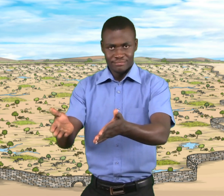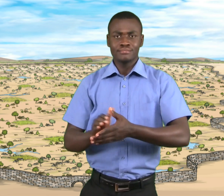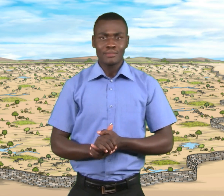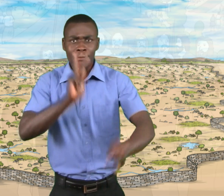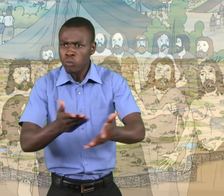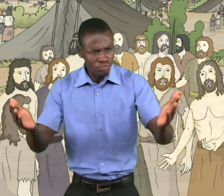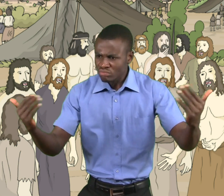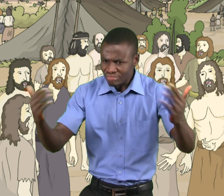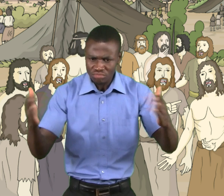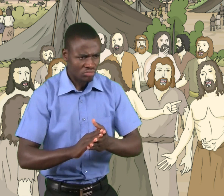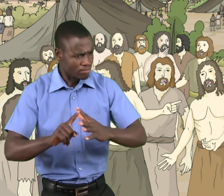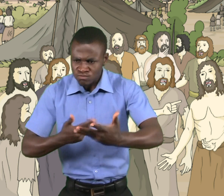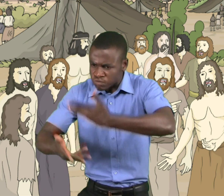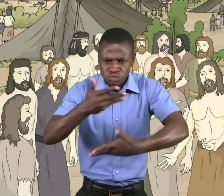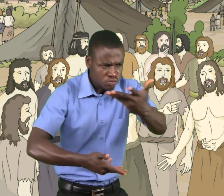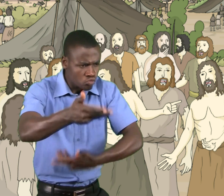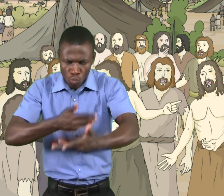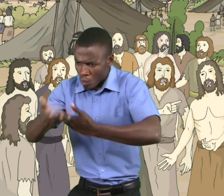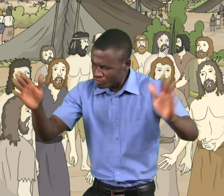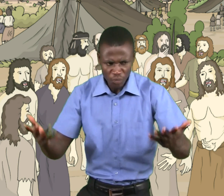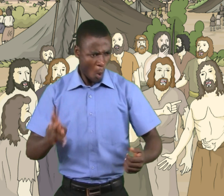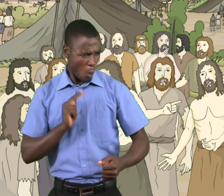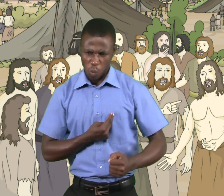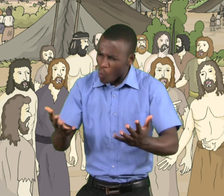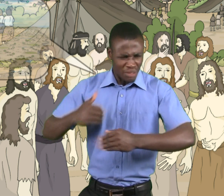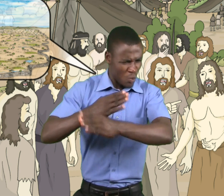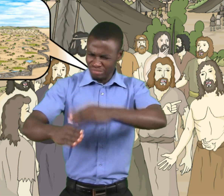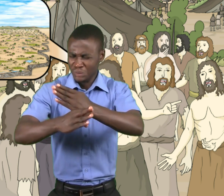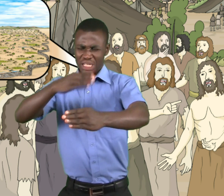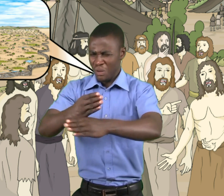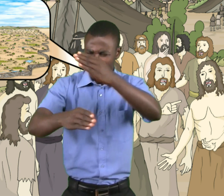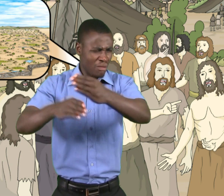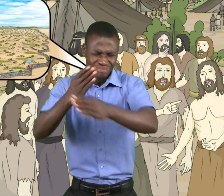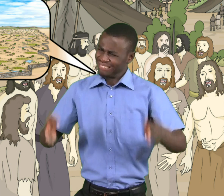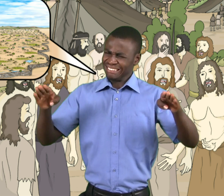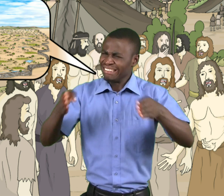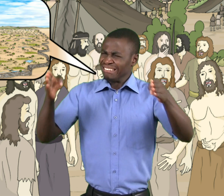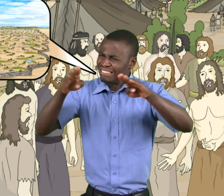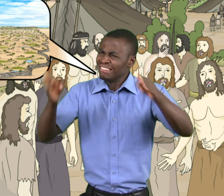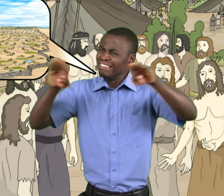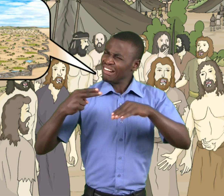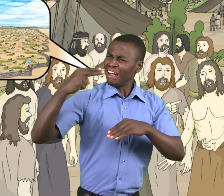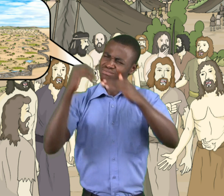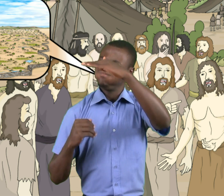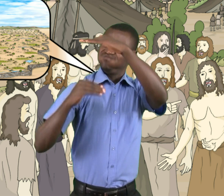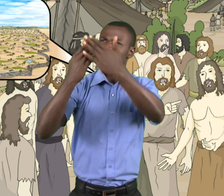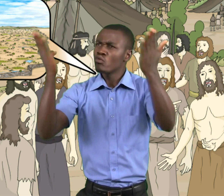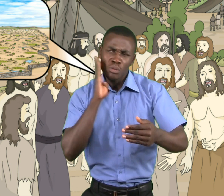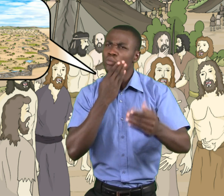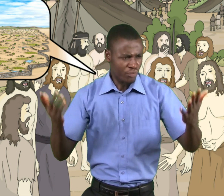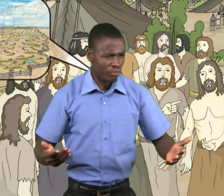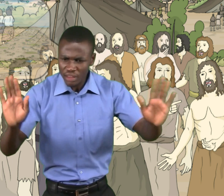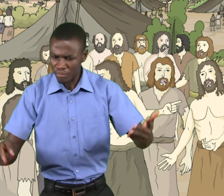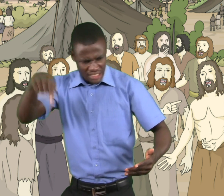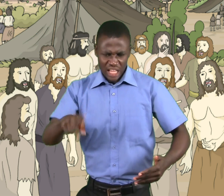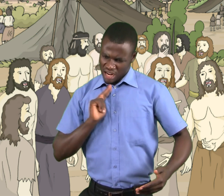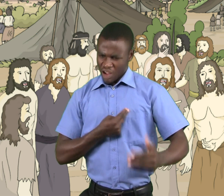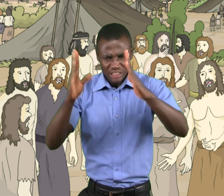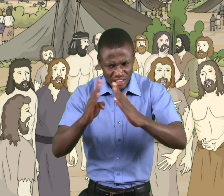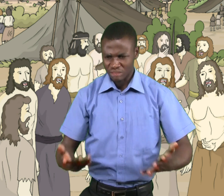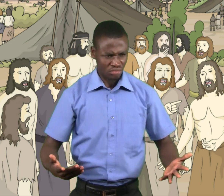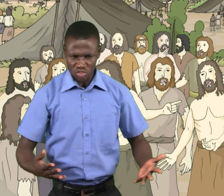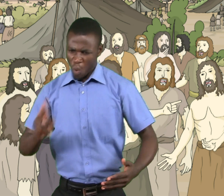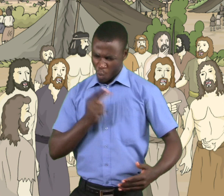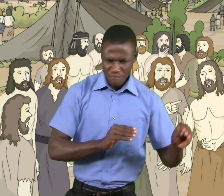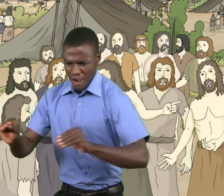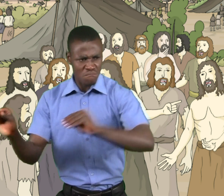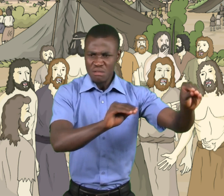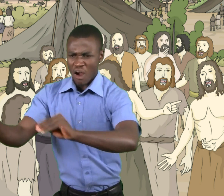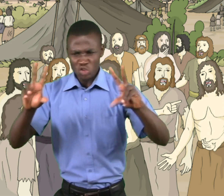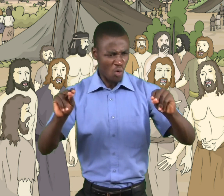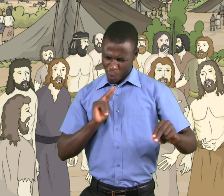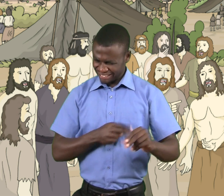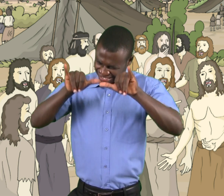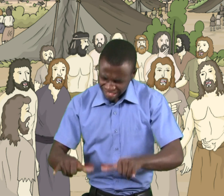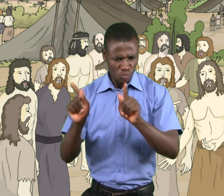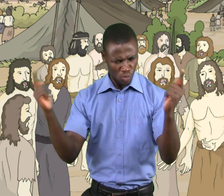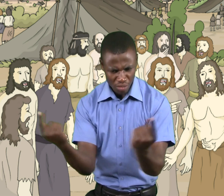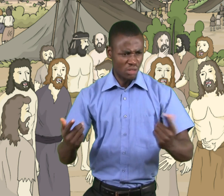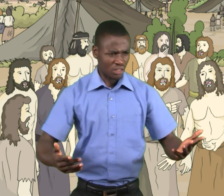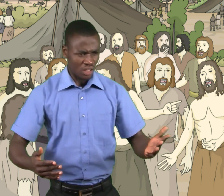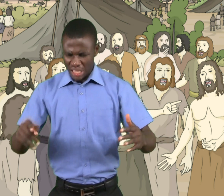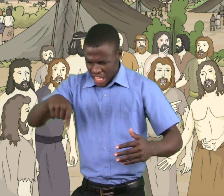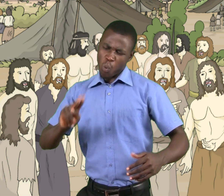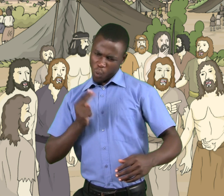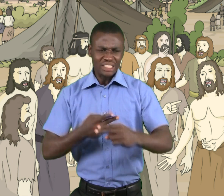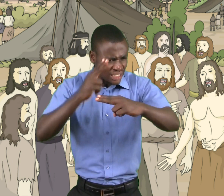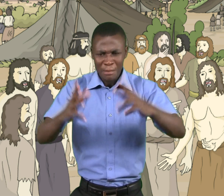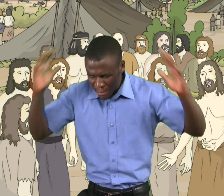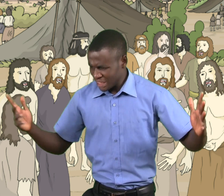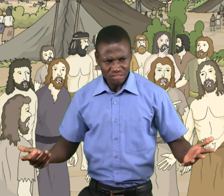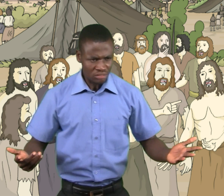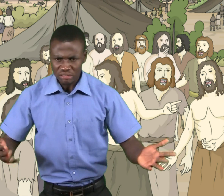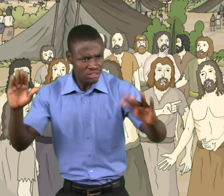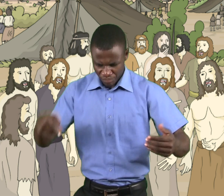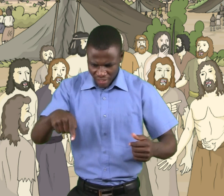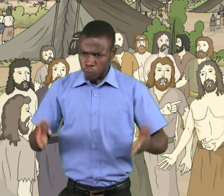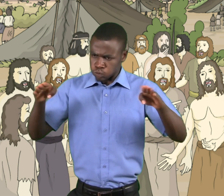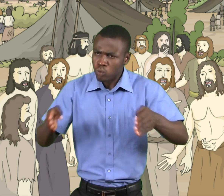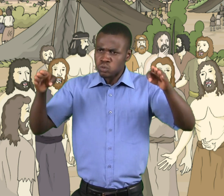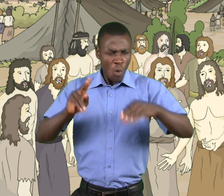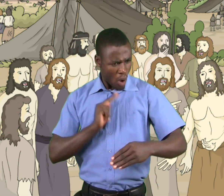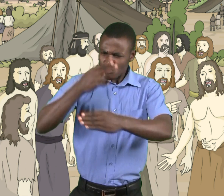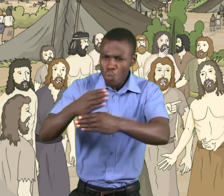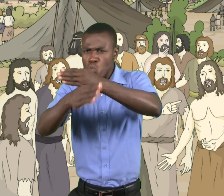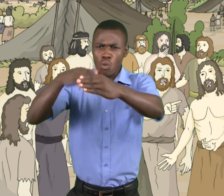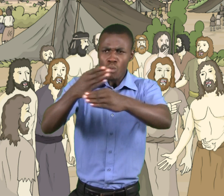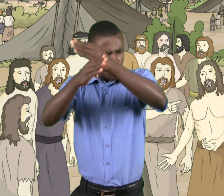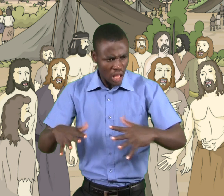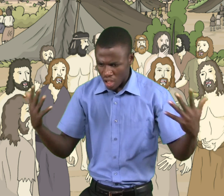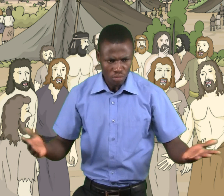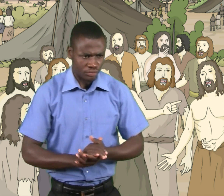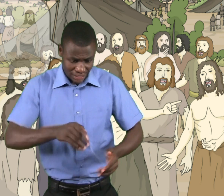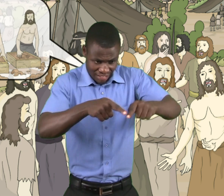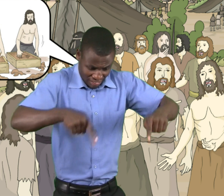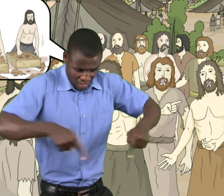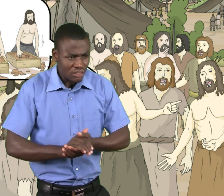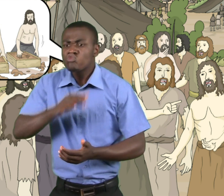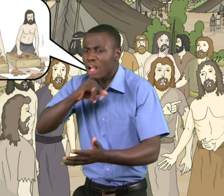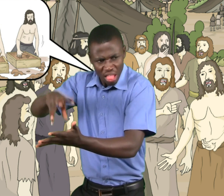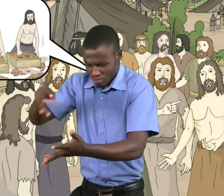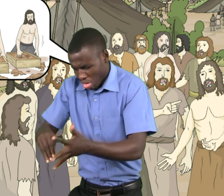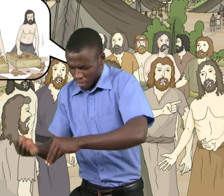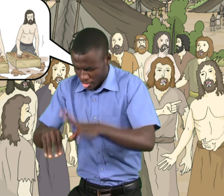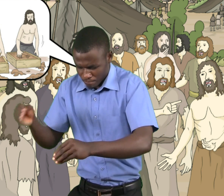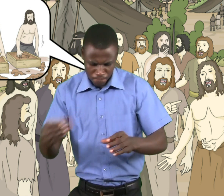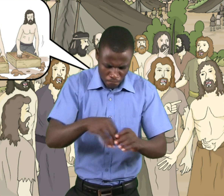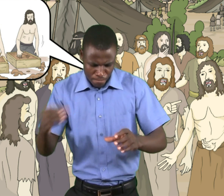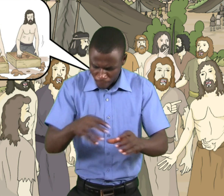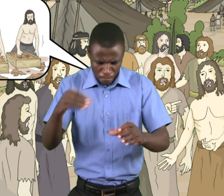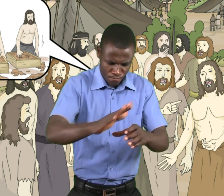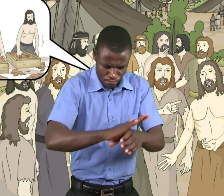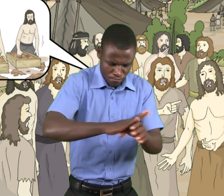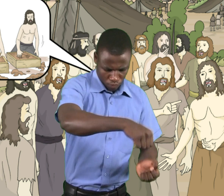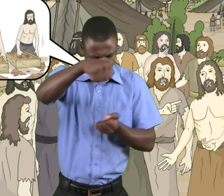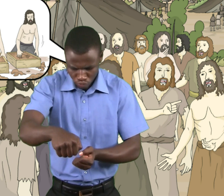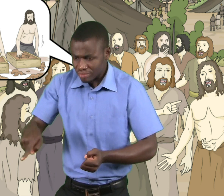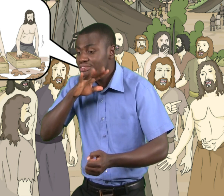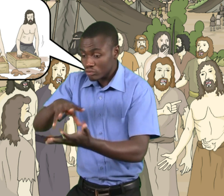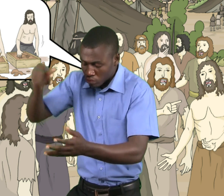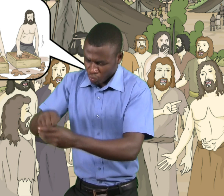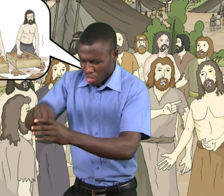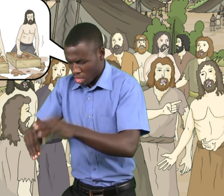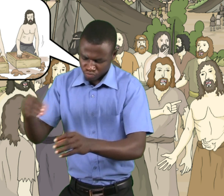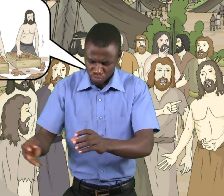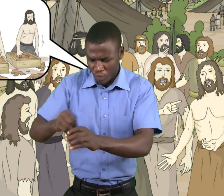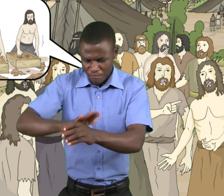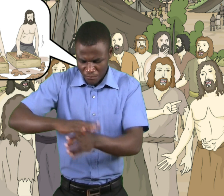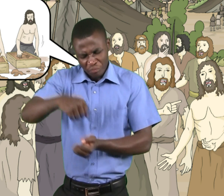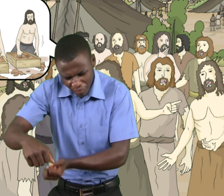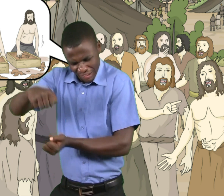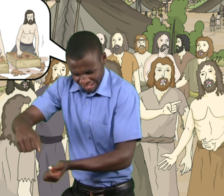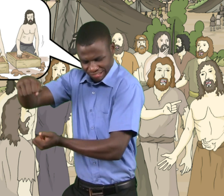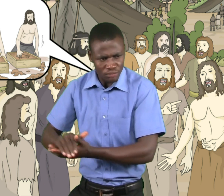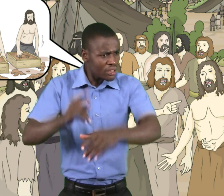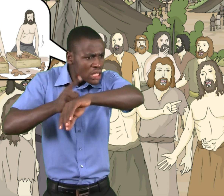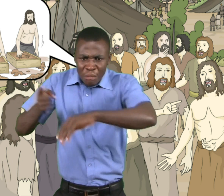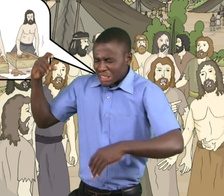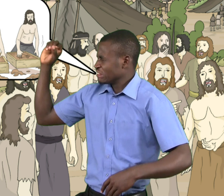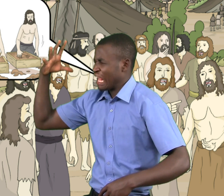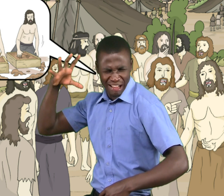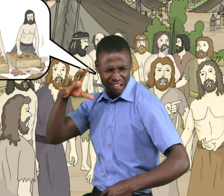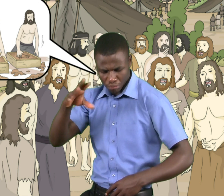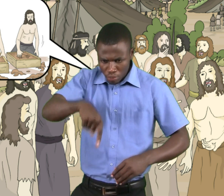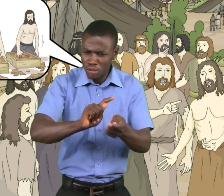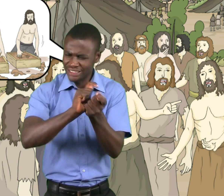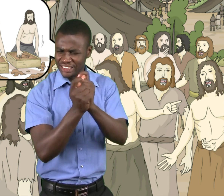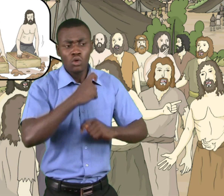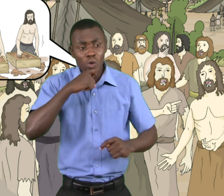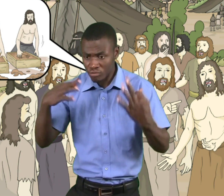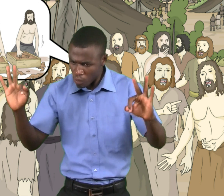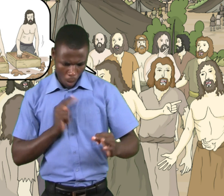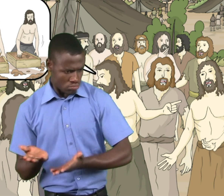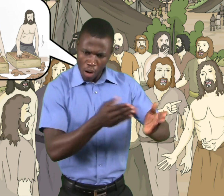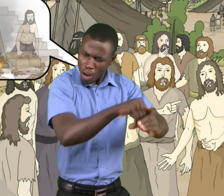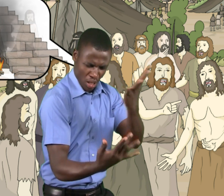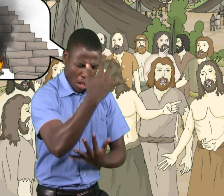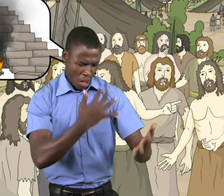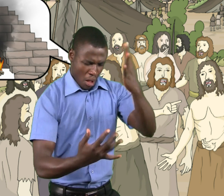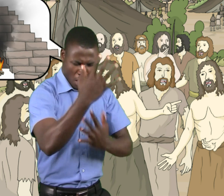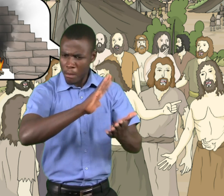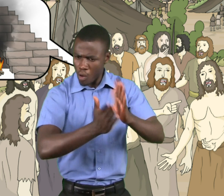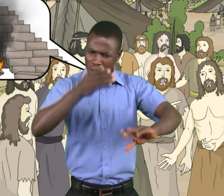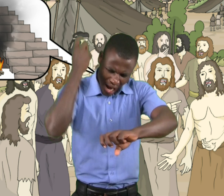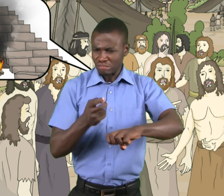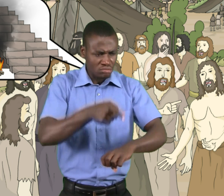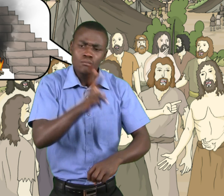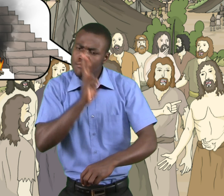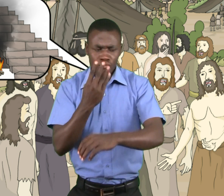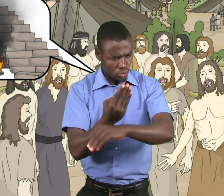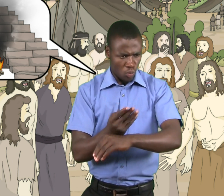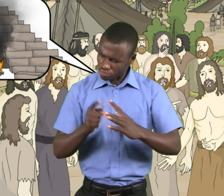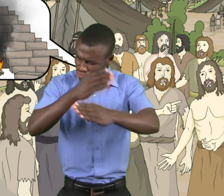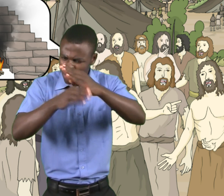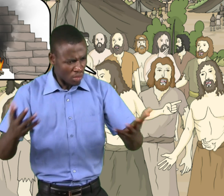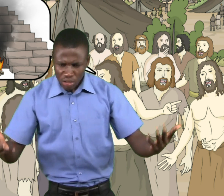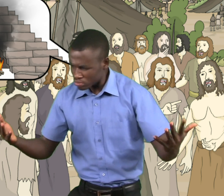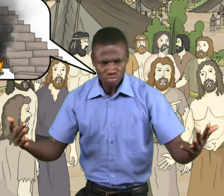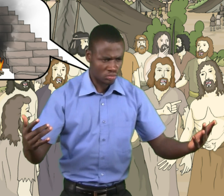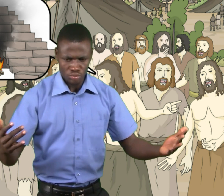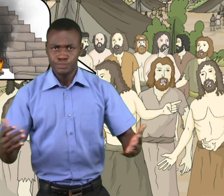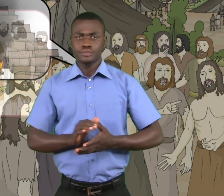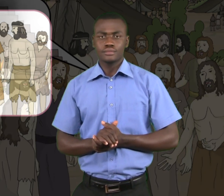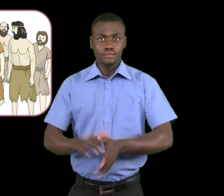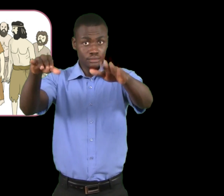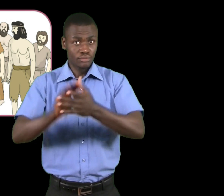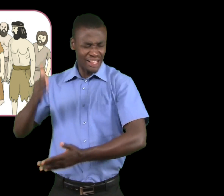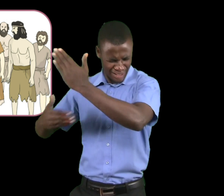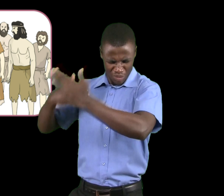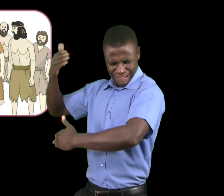And they said to one another, “Come, let us make bricks and bake them thoroughly.”